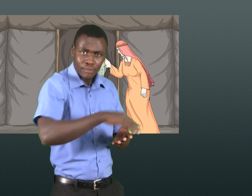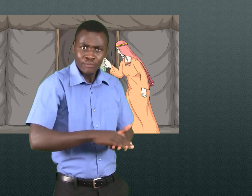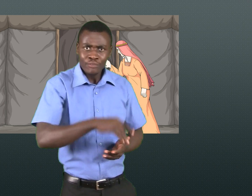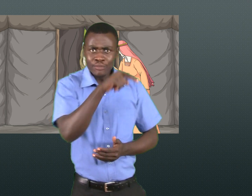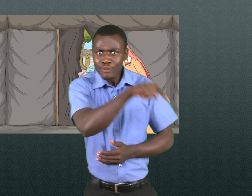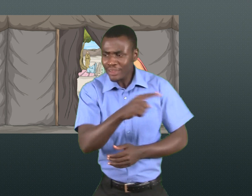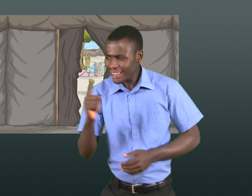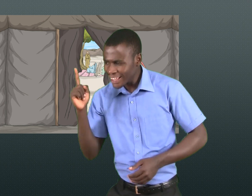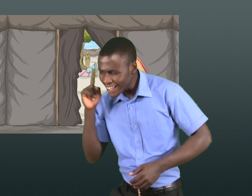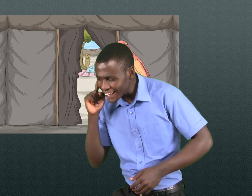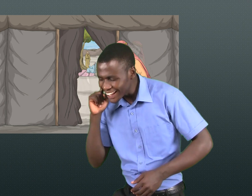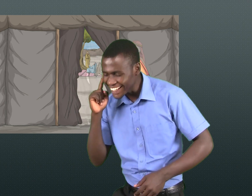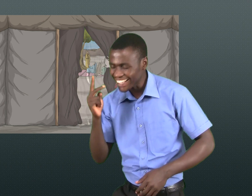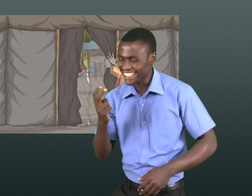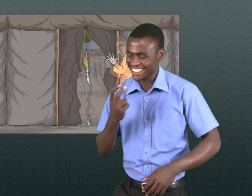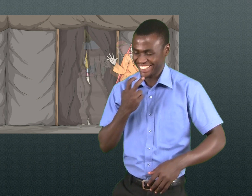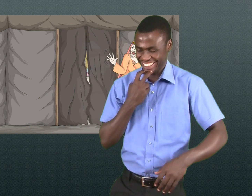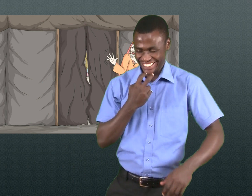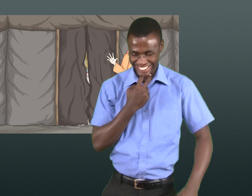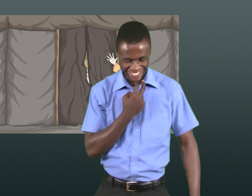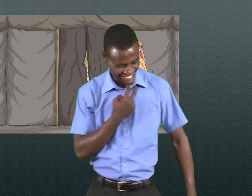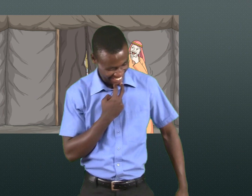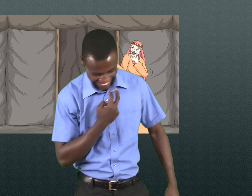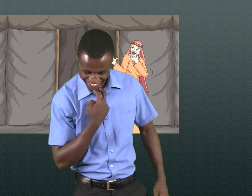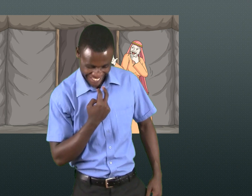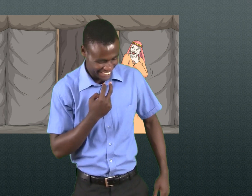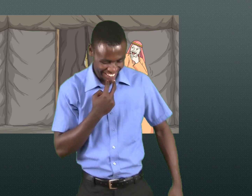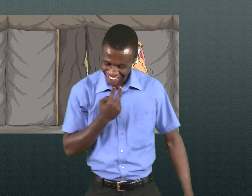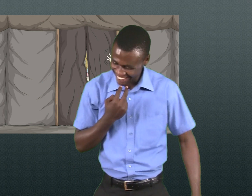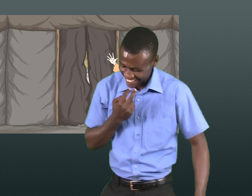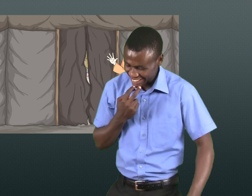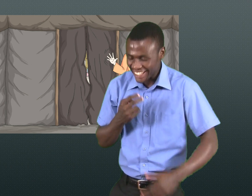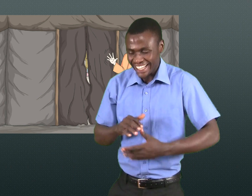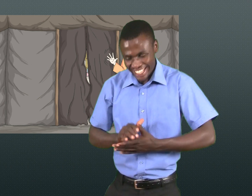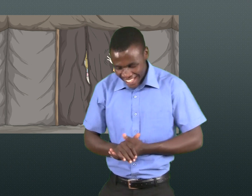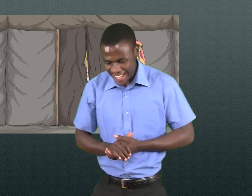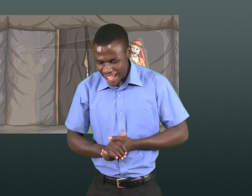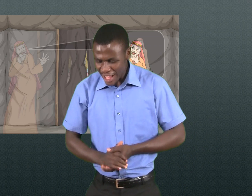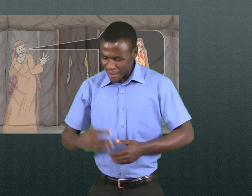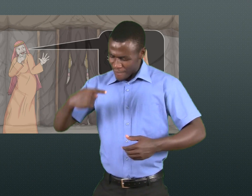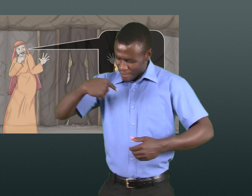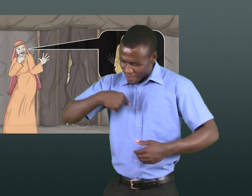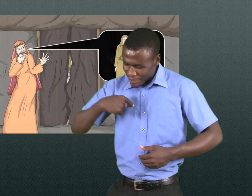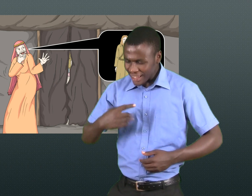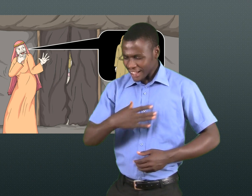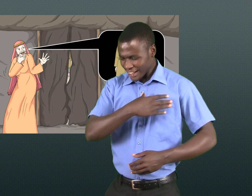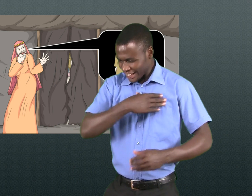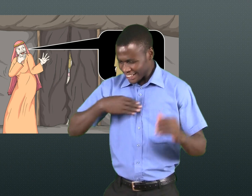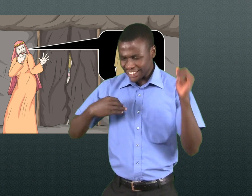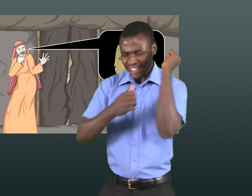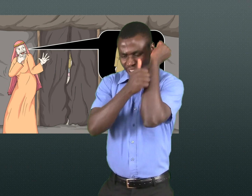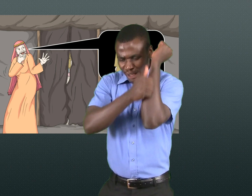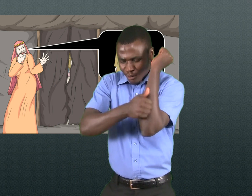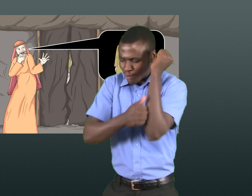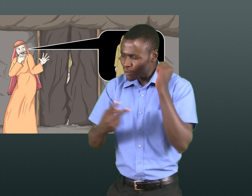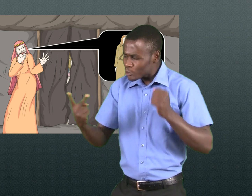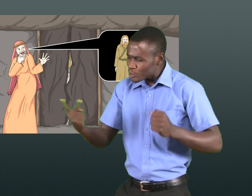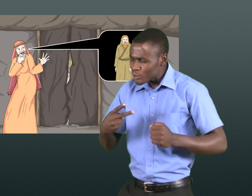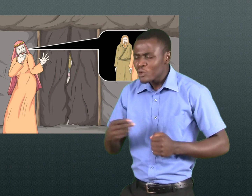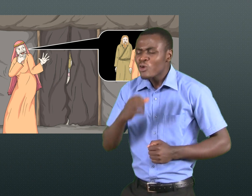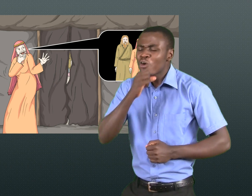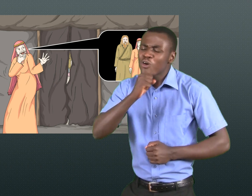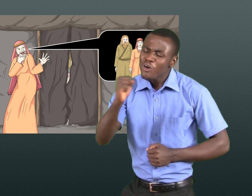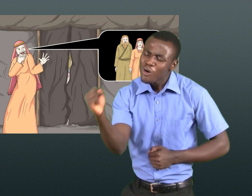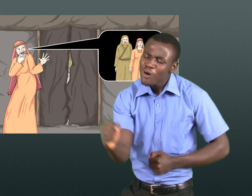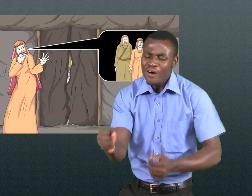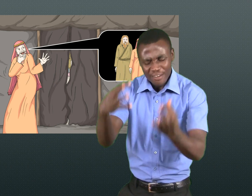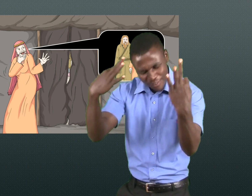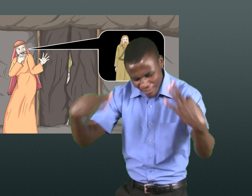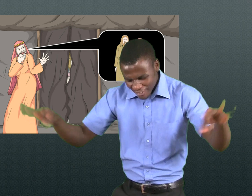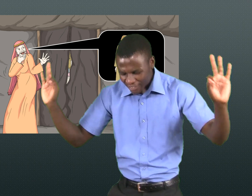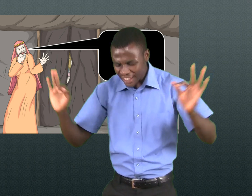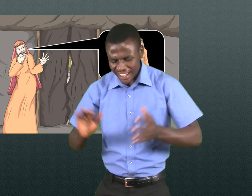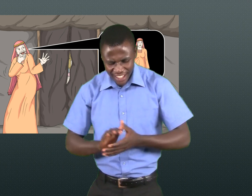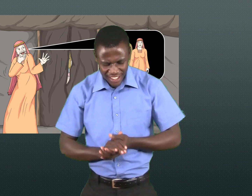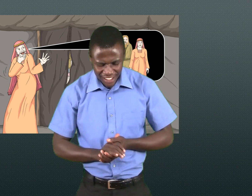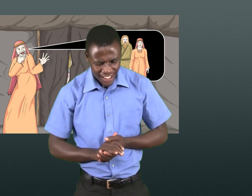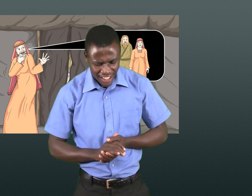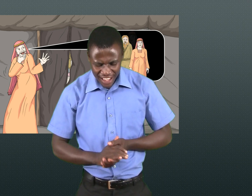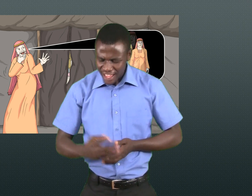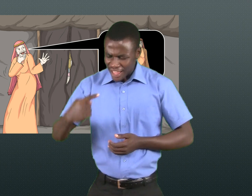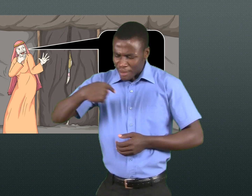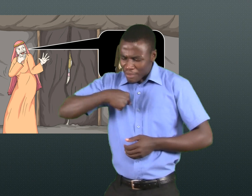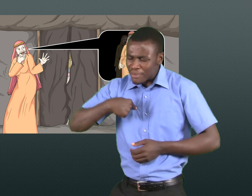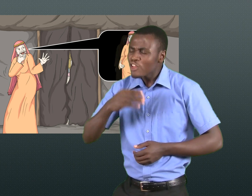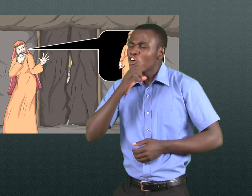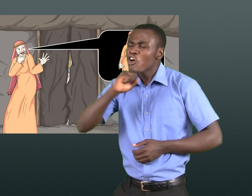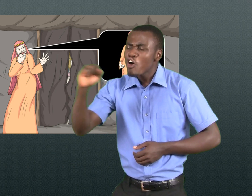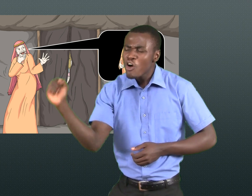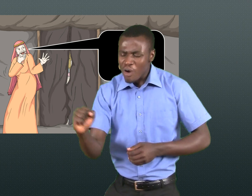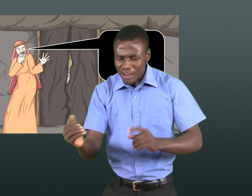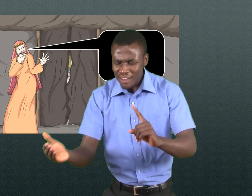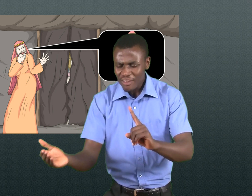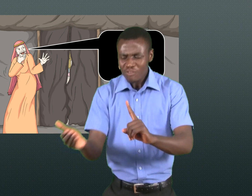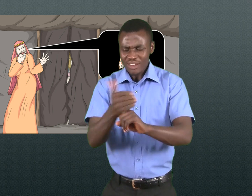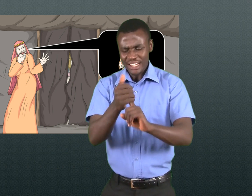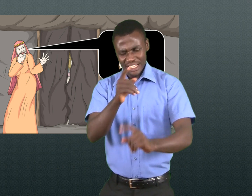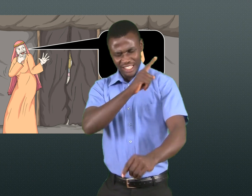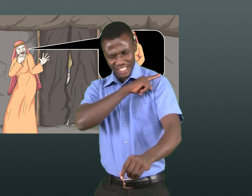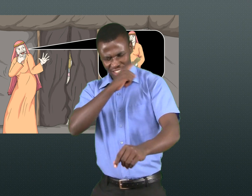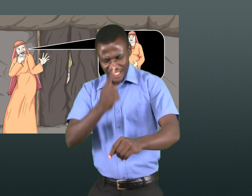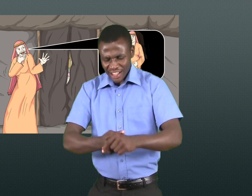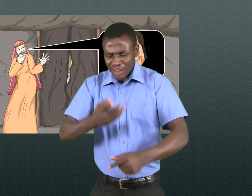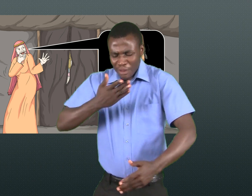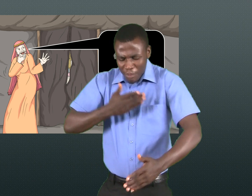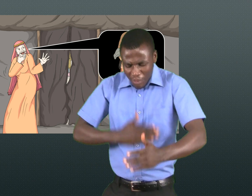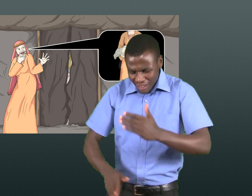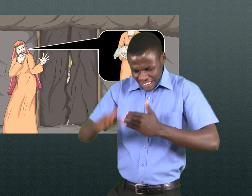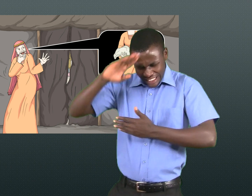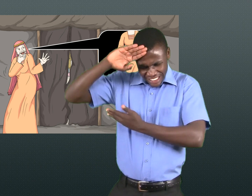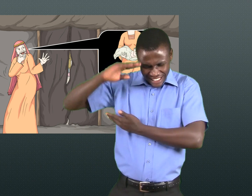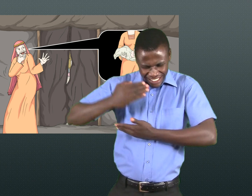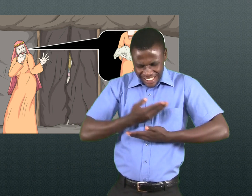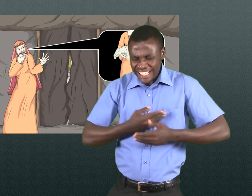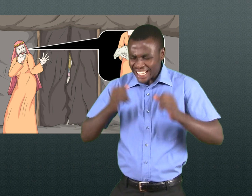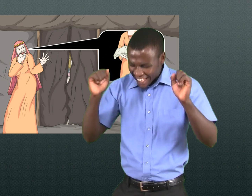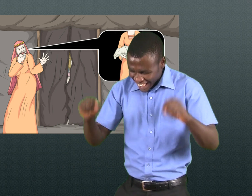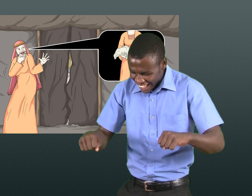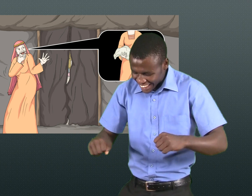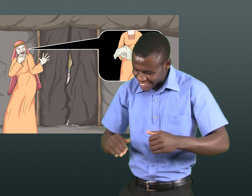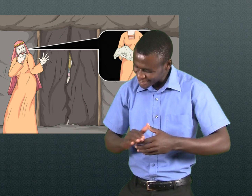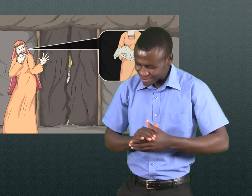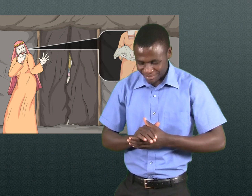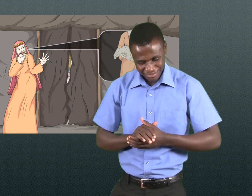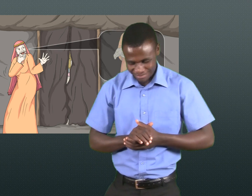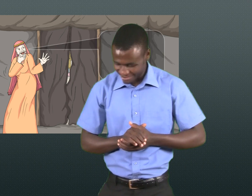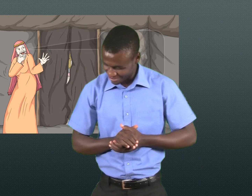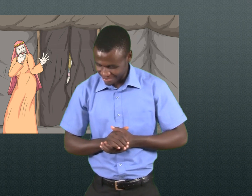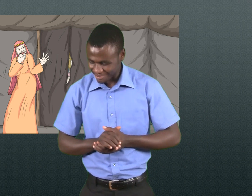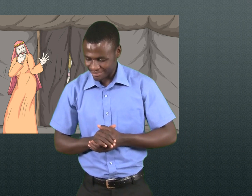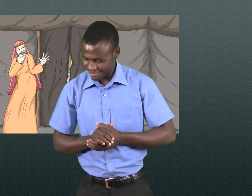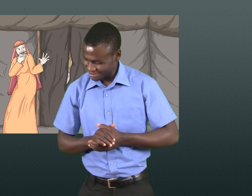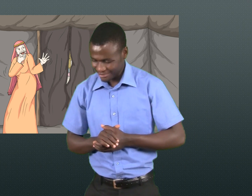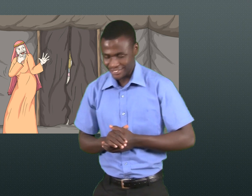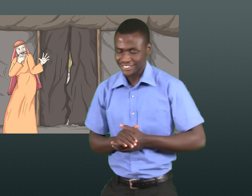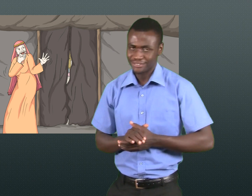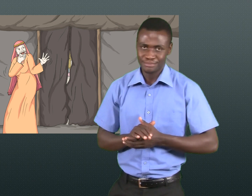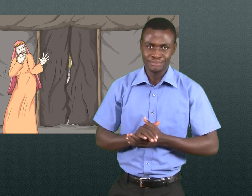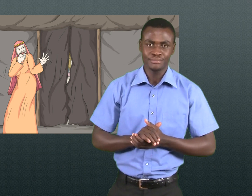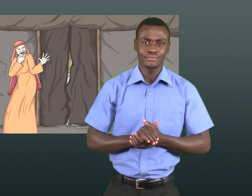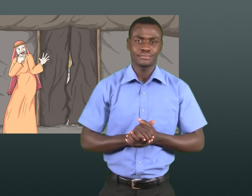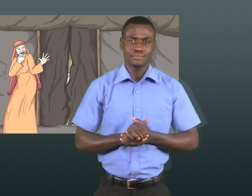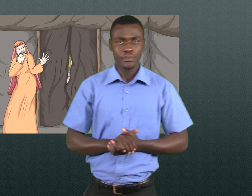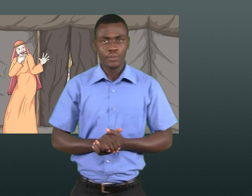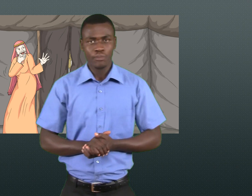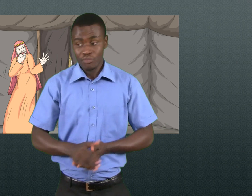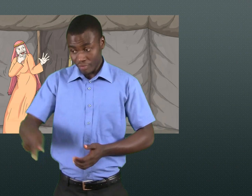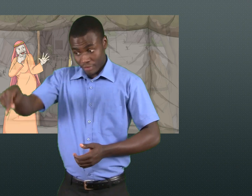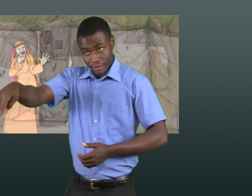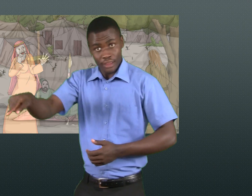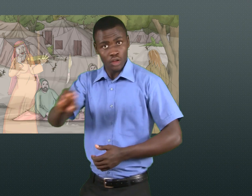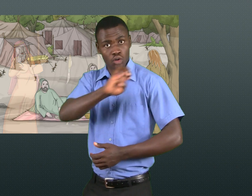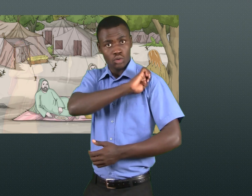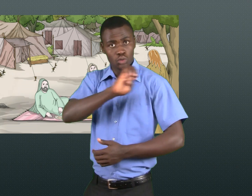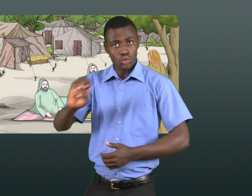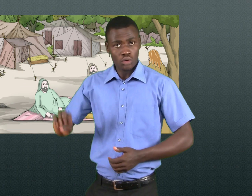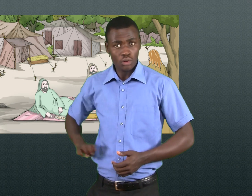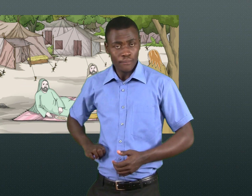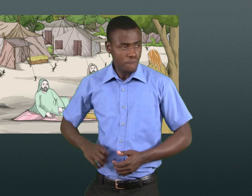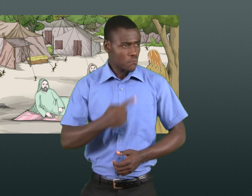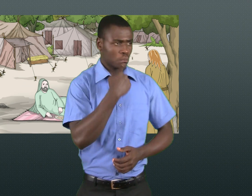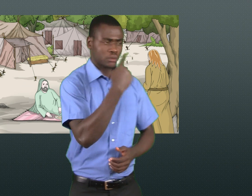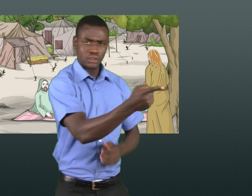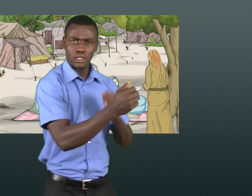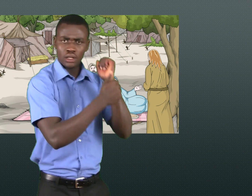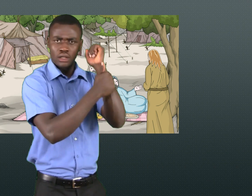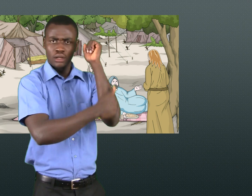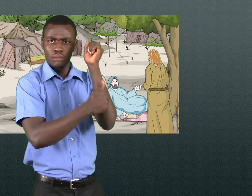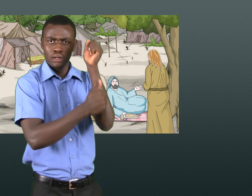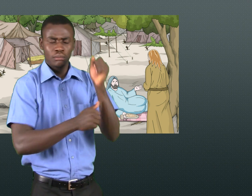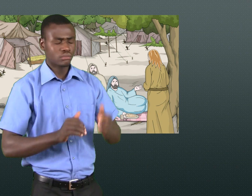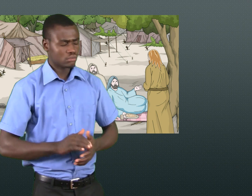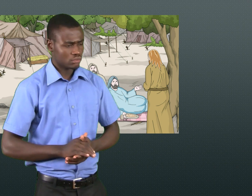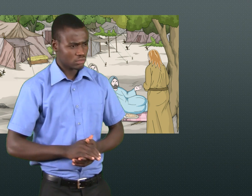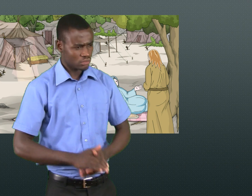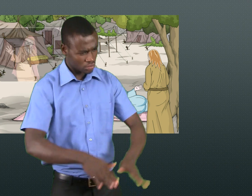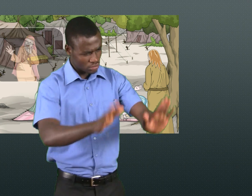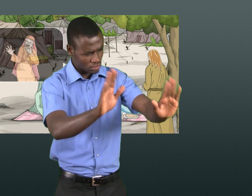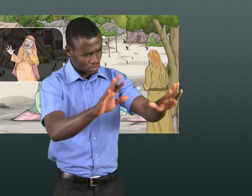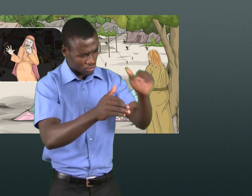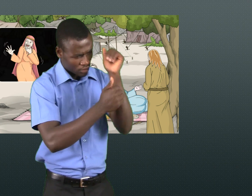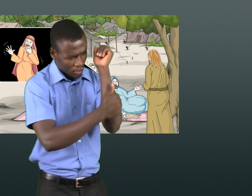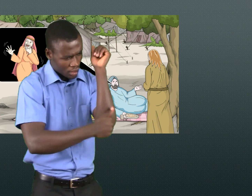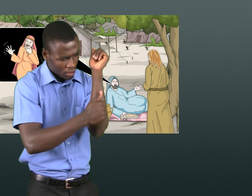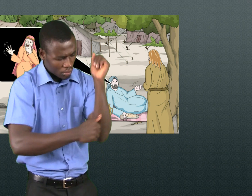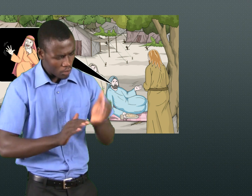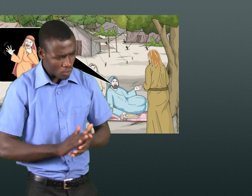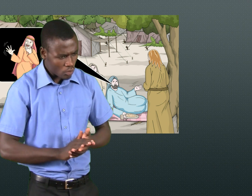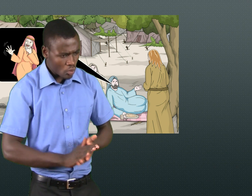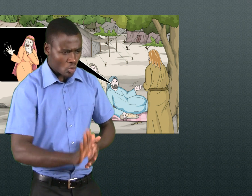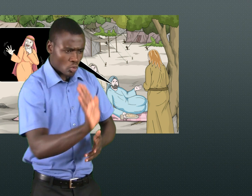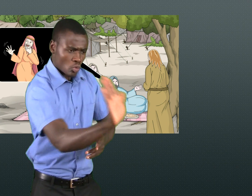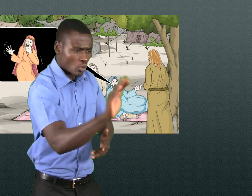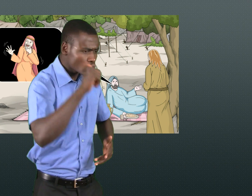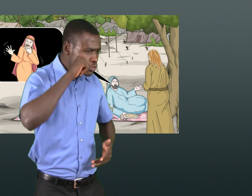So she laughed to herself, saying, “After I am worn out and my master is old, will I now have this pleasure?”